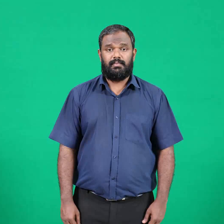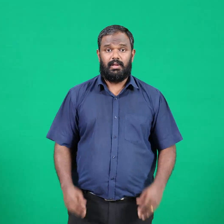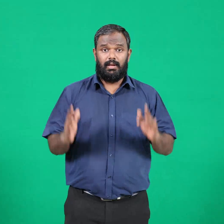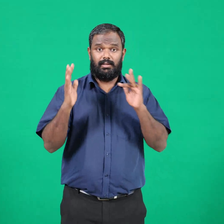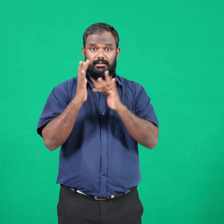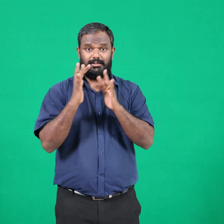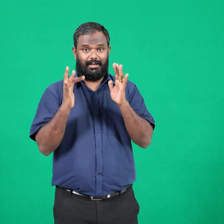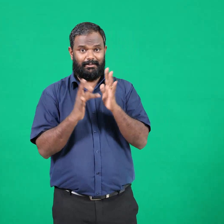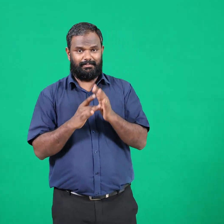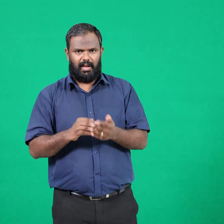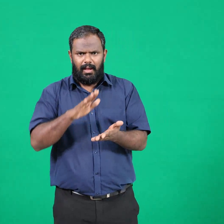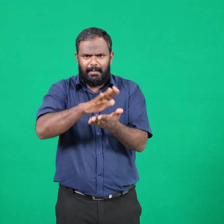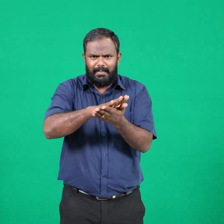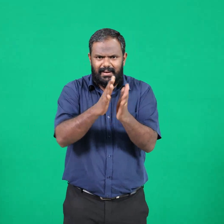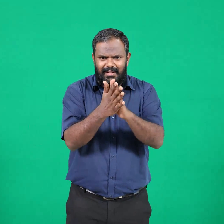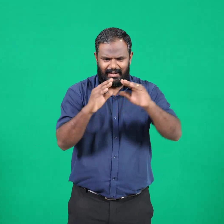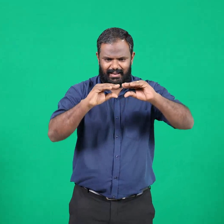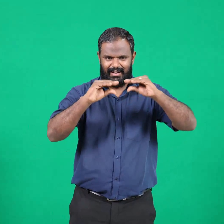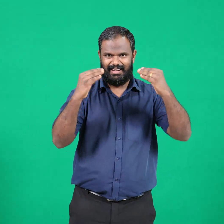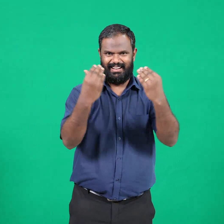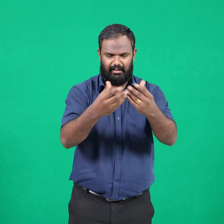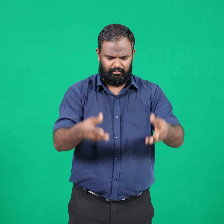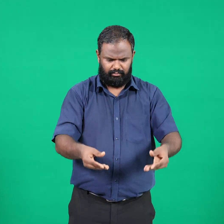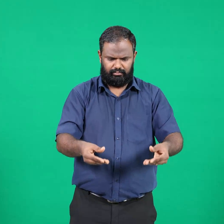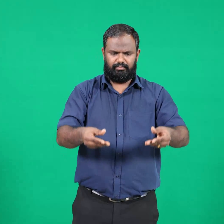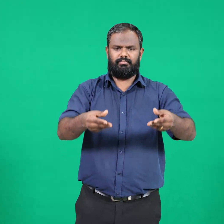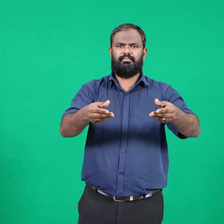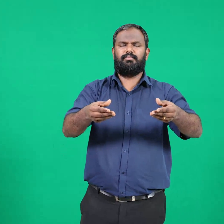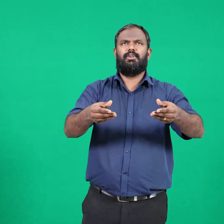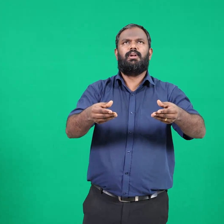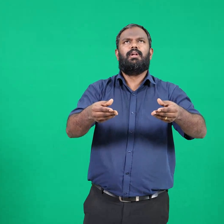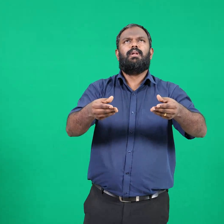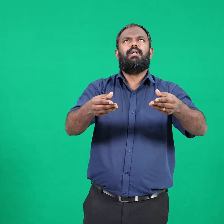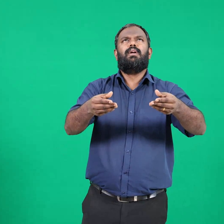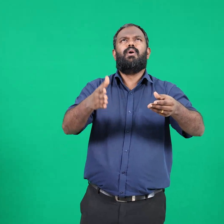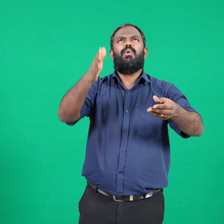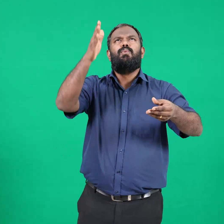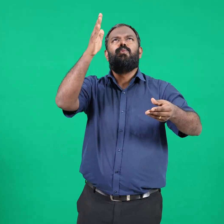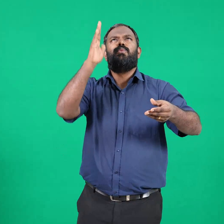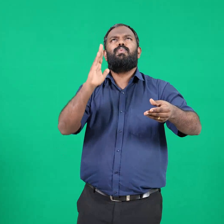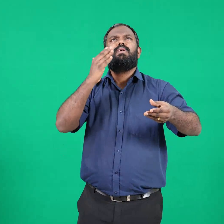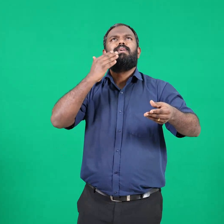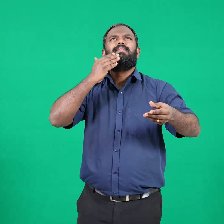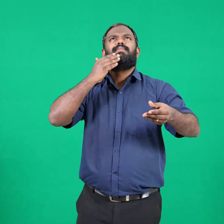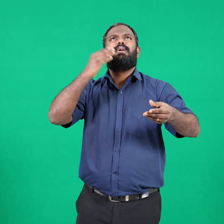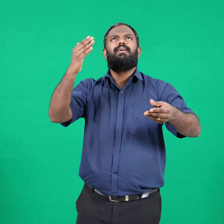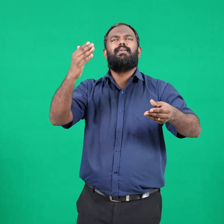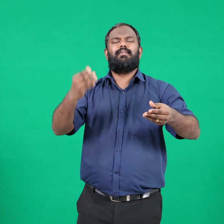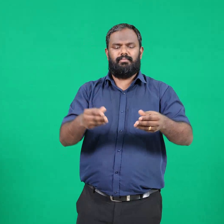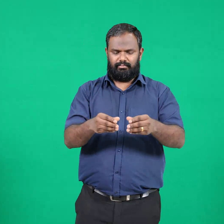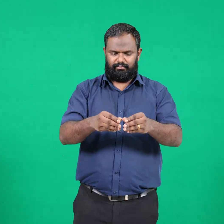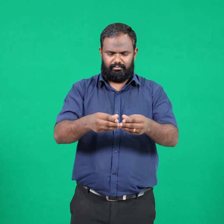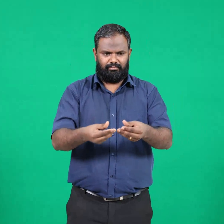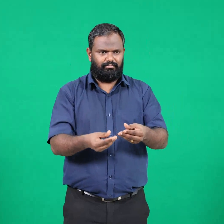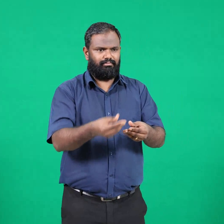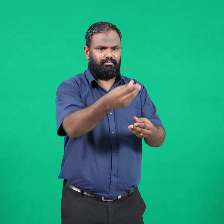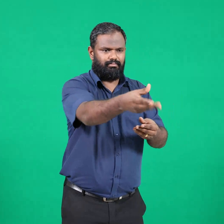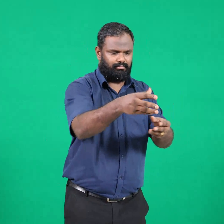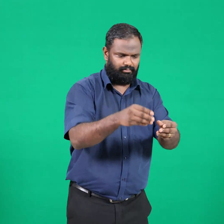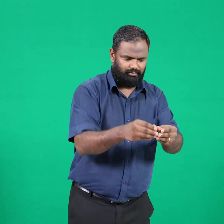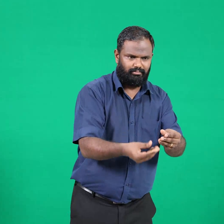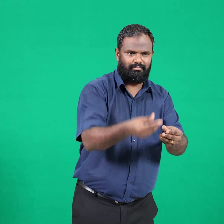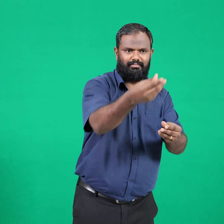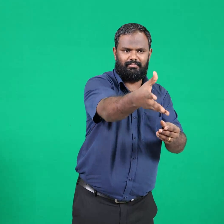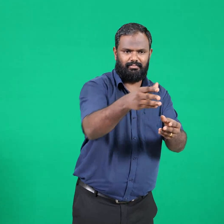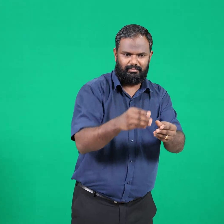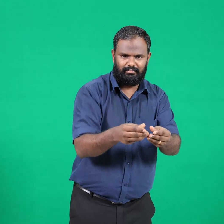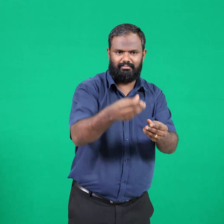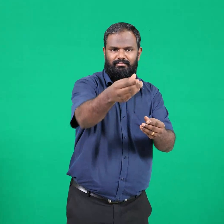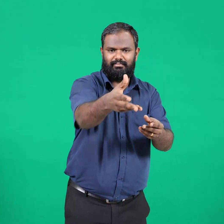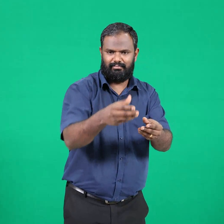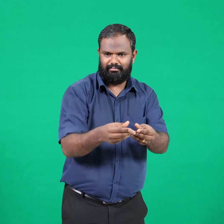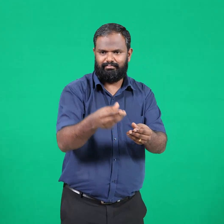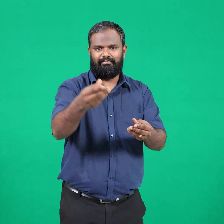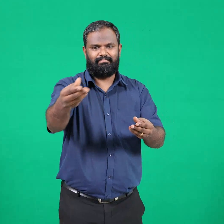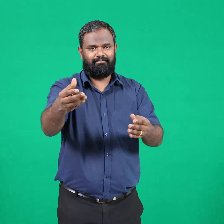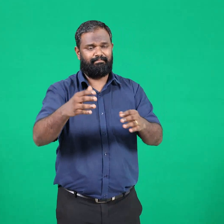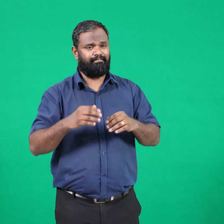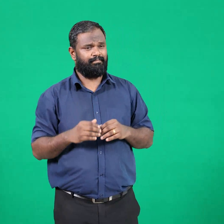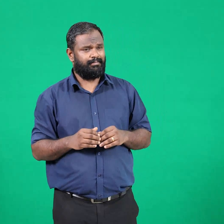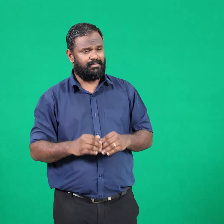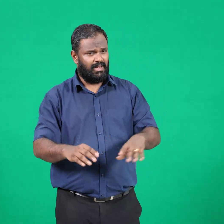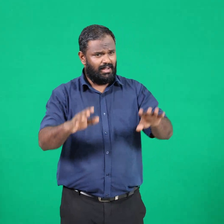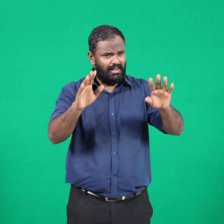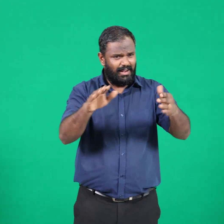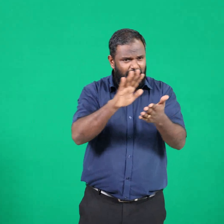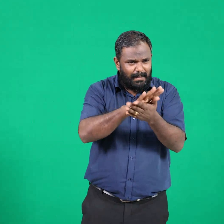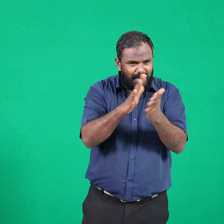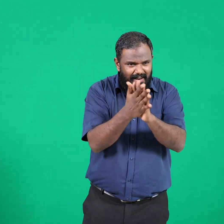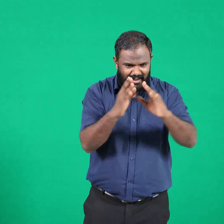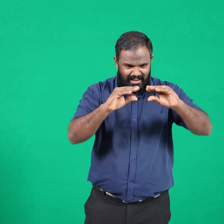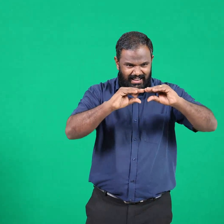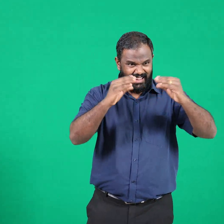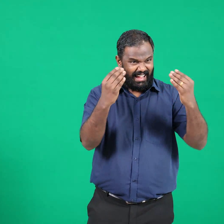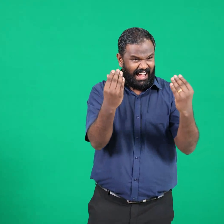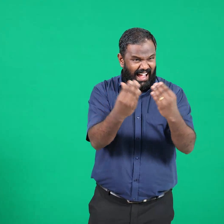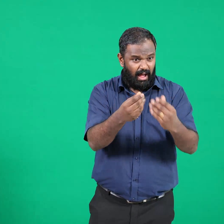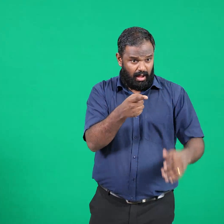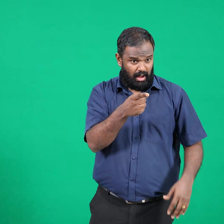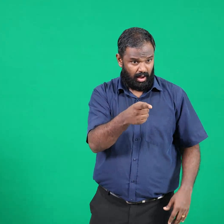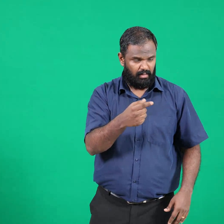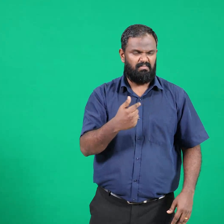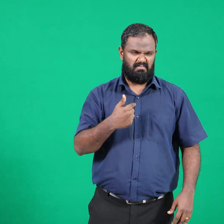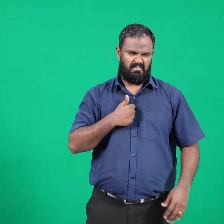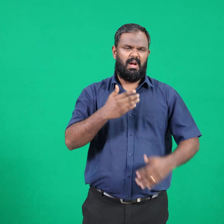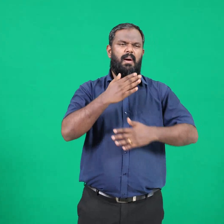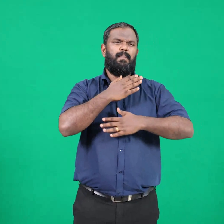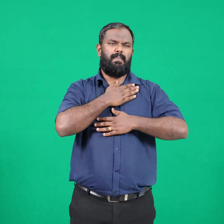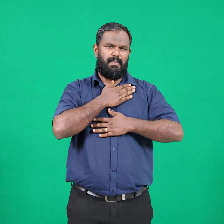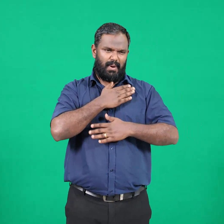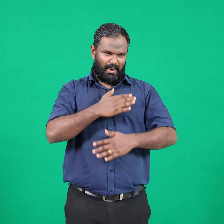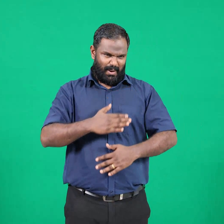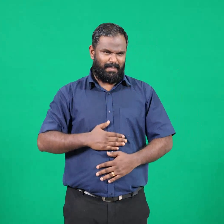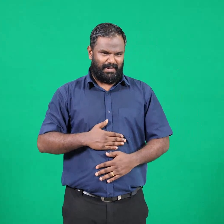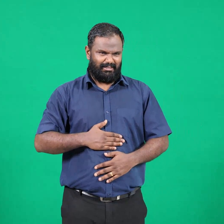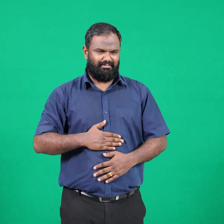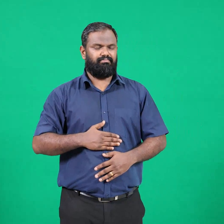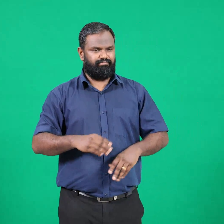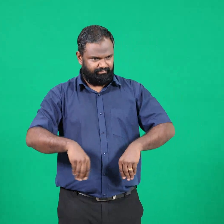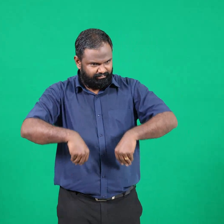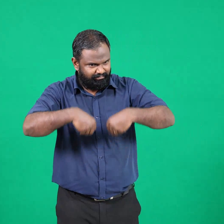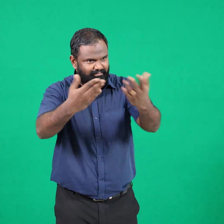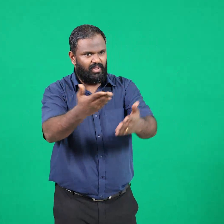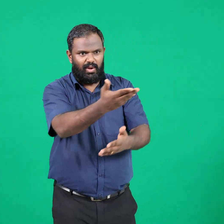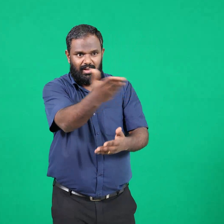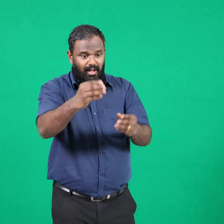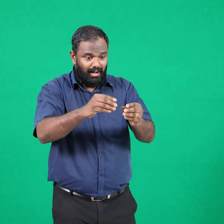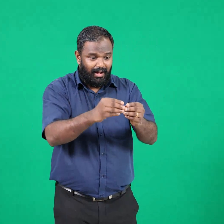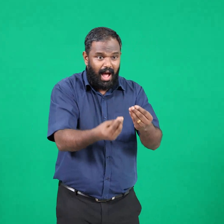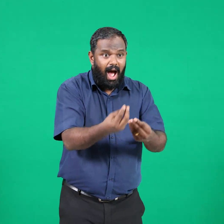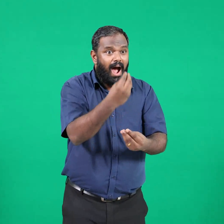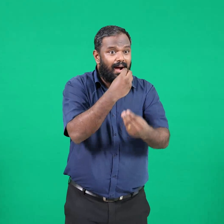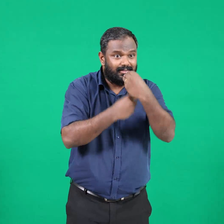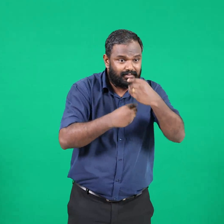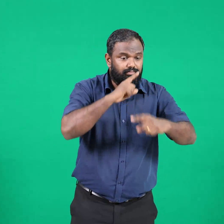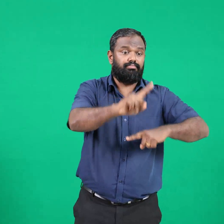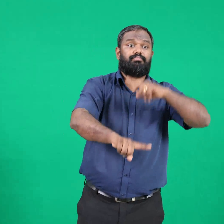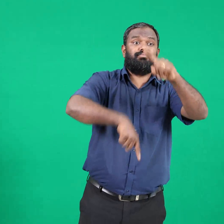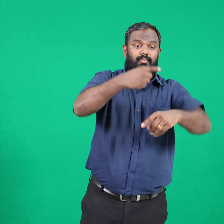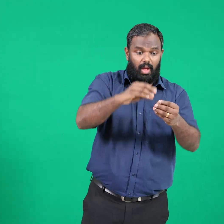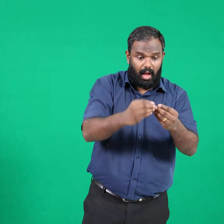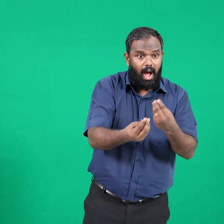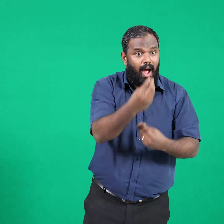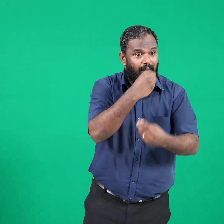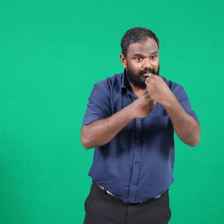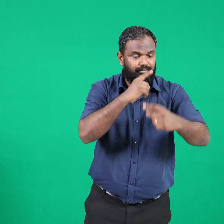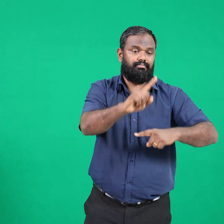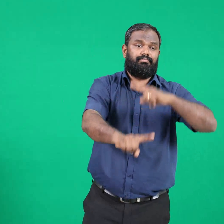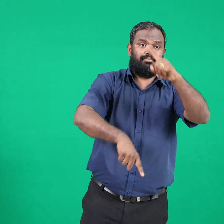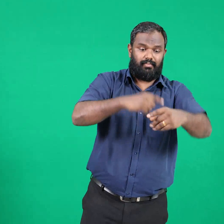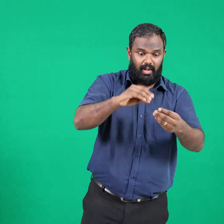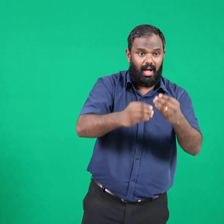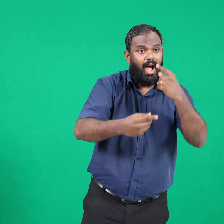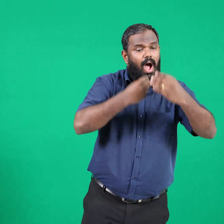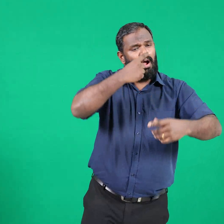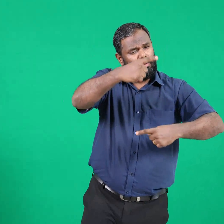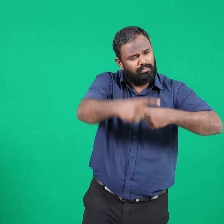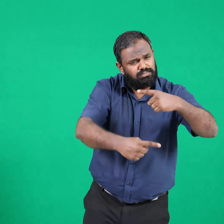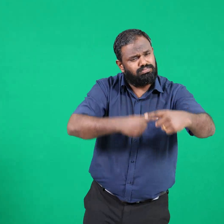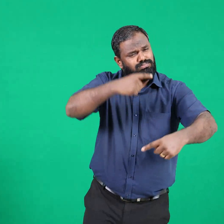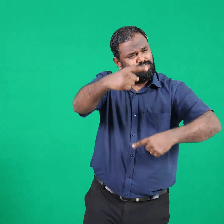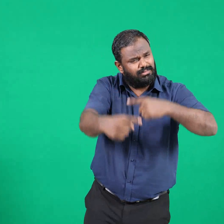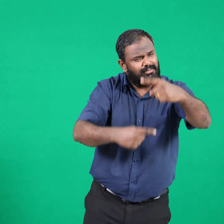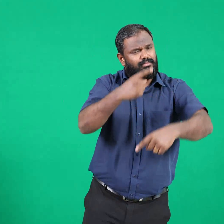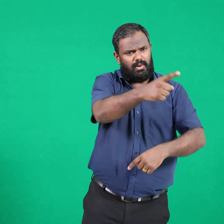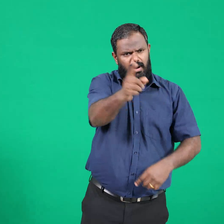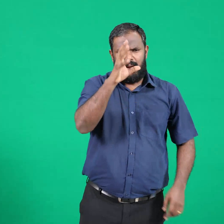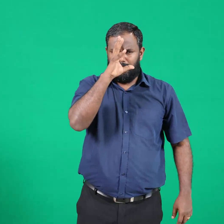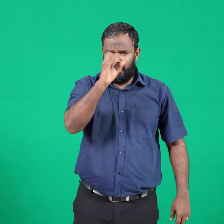And He took the bread, gave thanks and broke it, and gave it to them, saying, "This is My body, given for you;